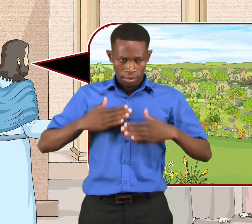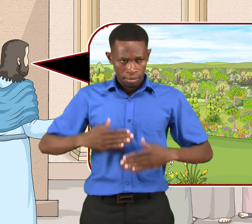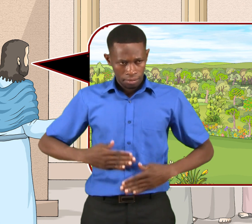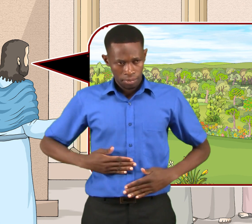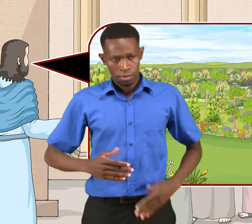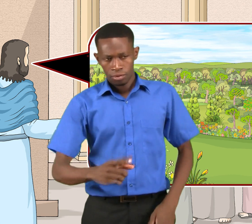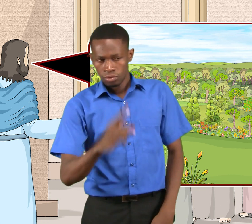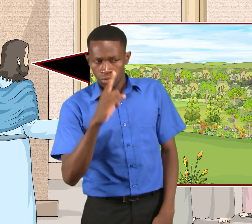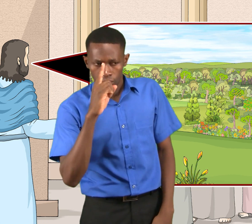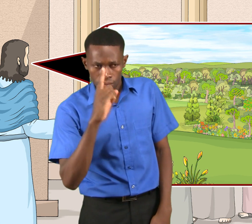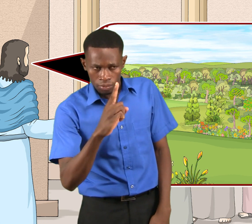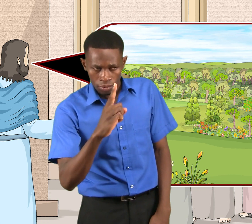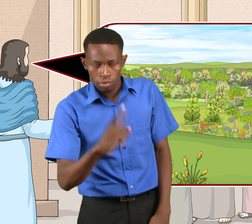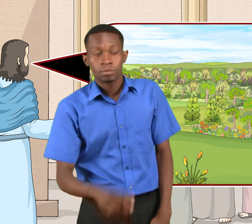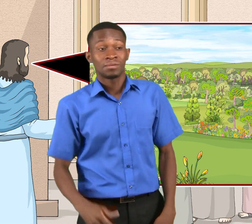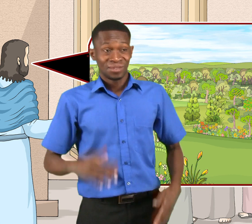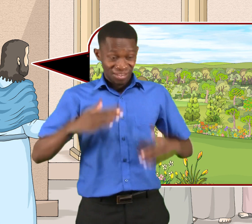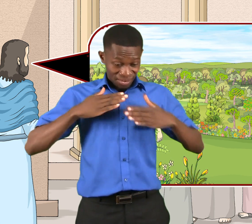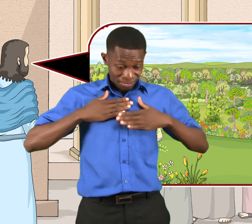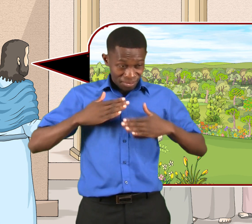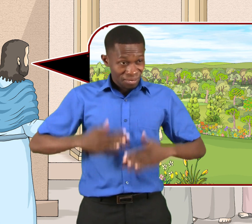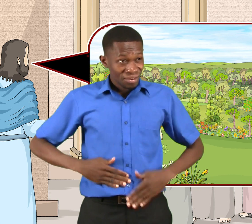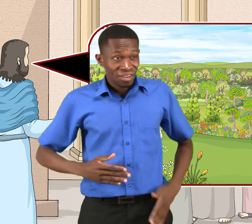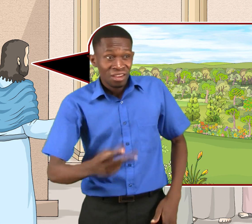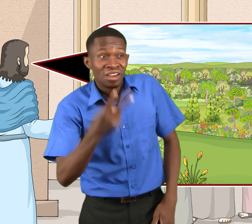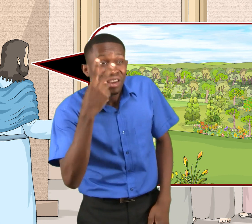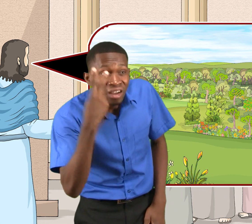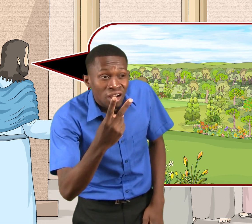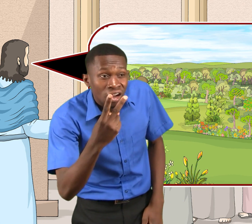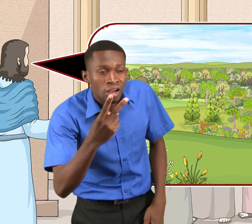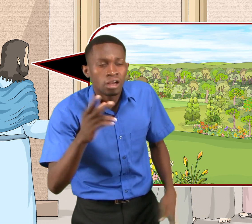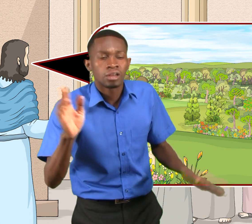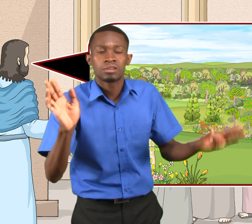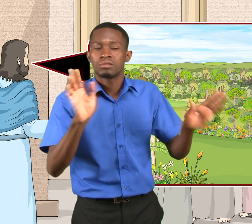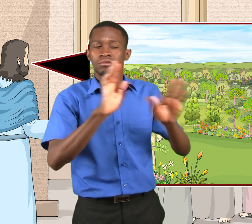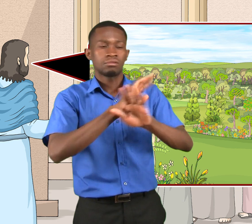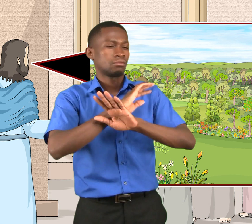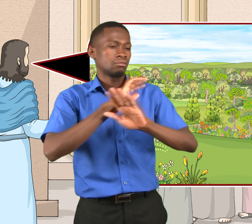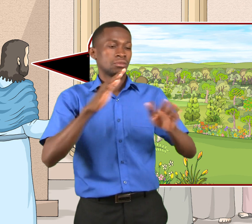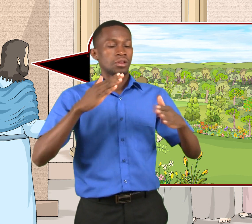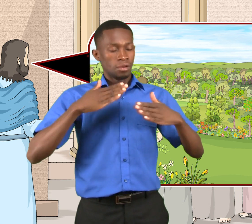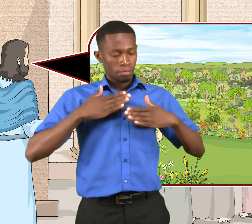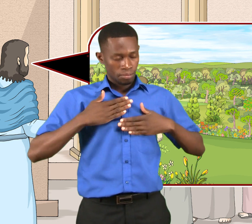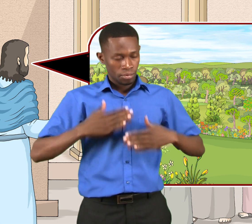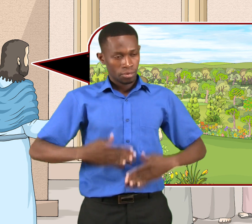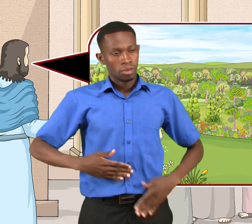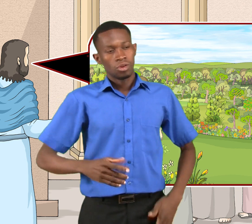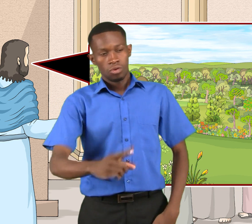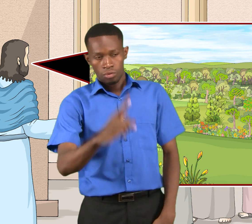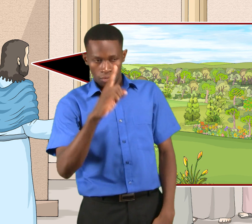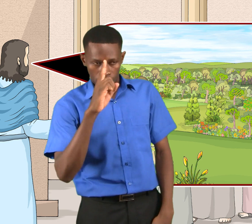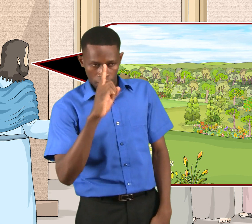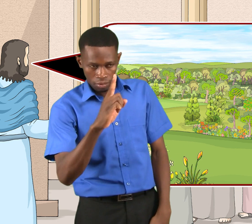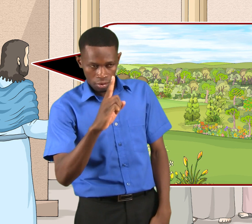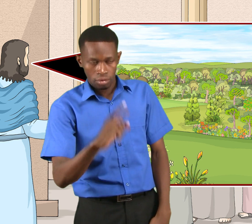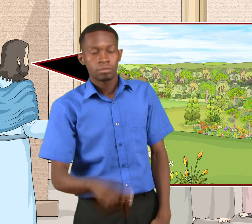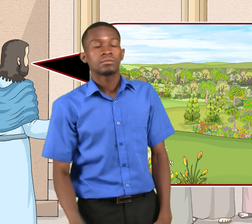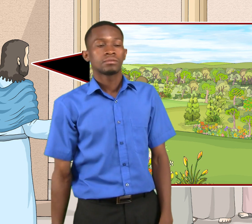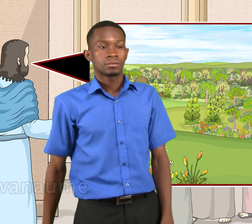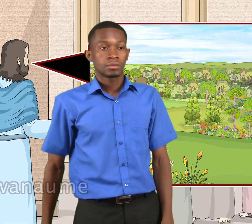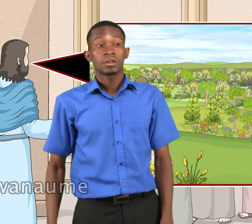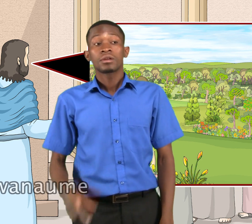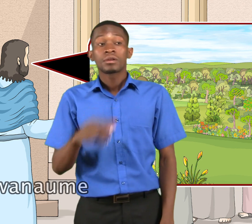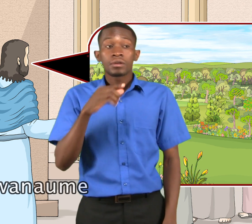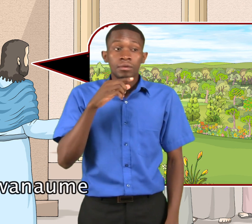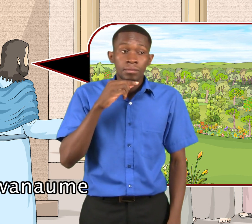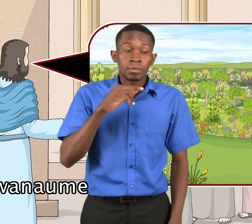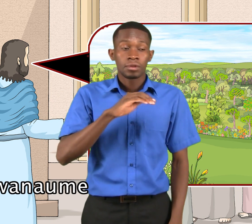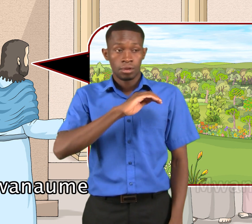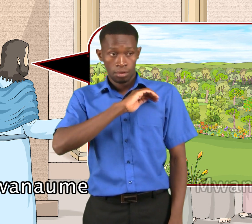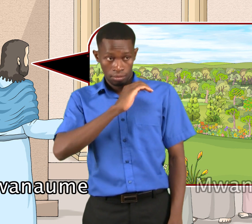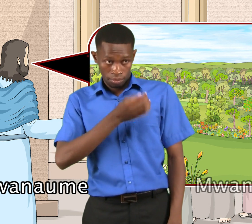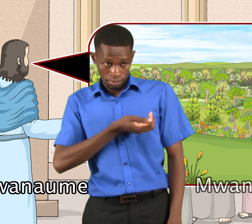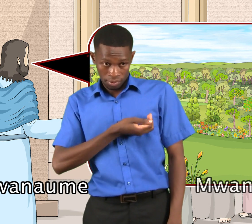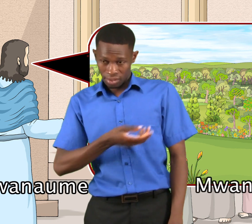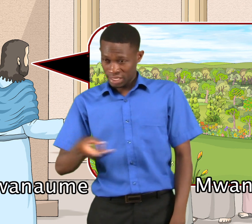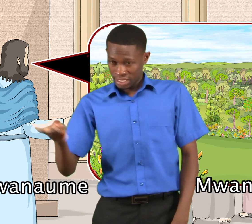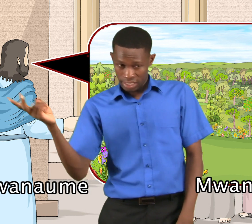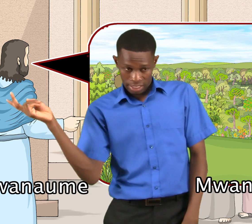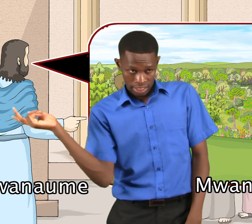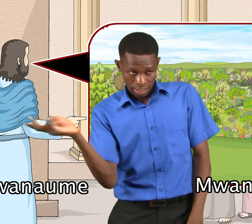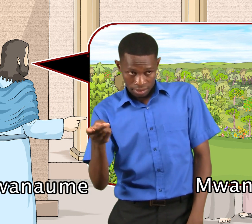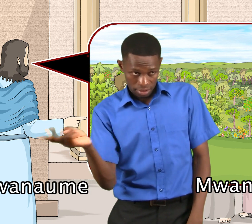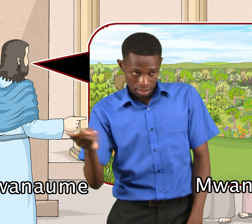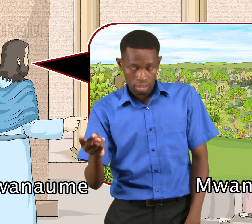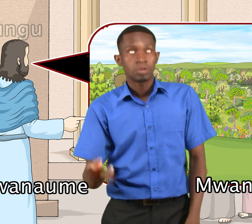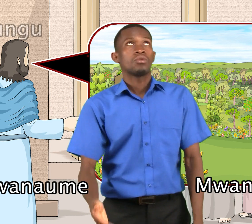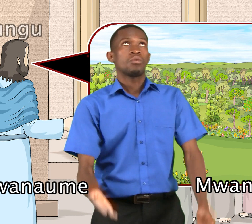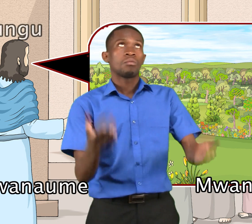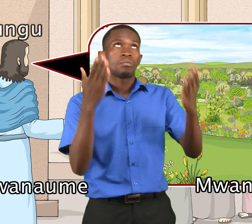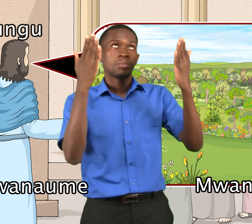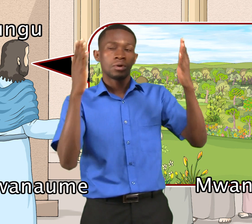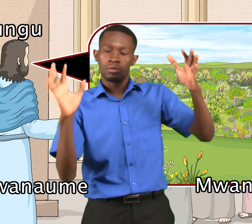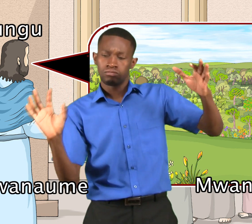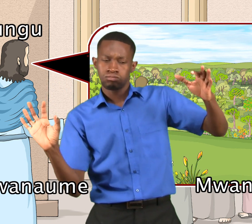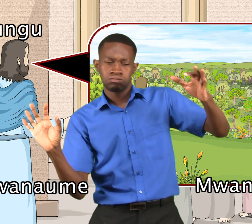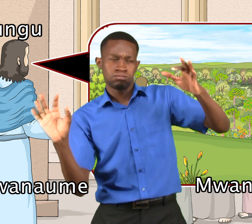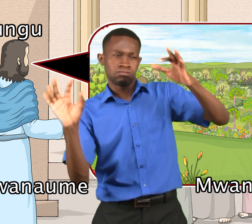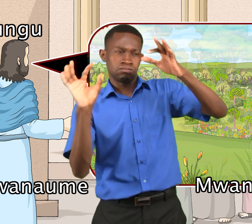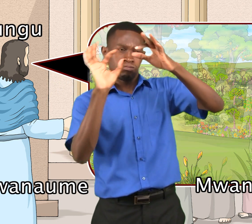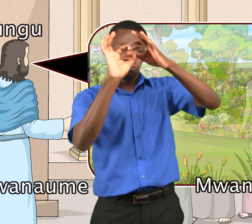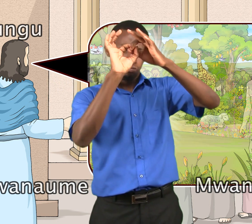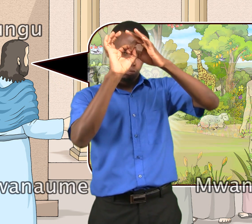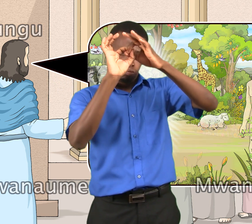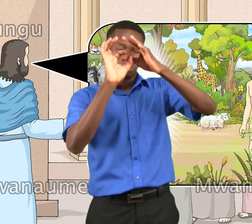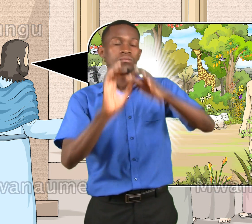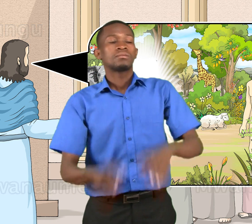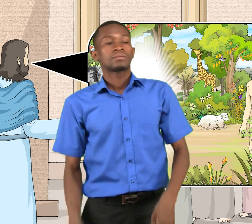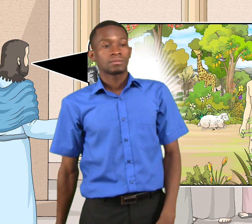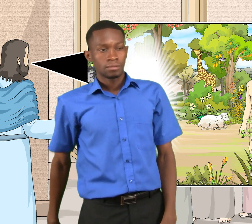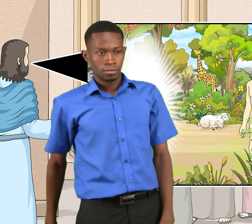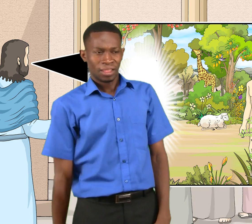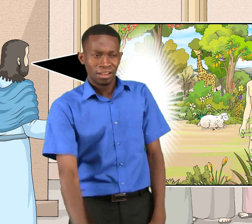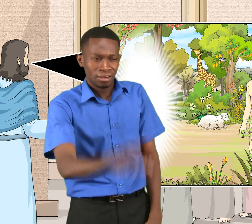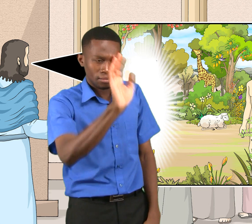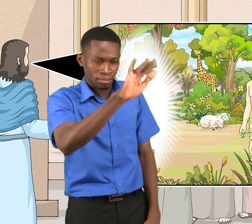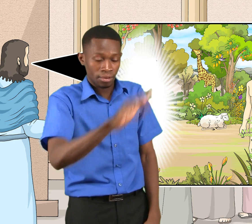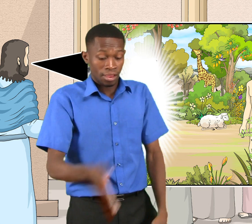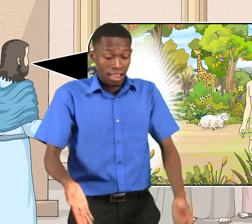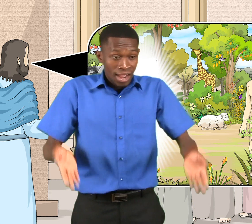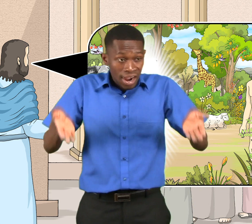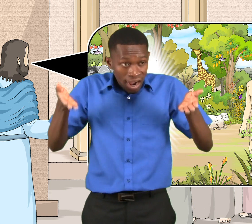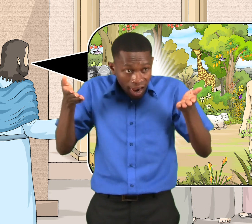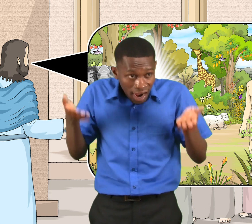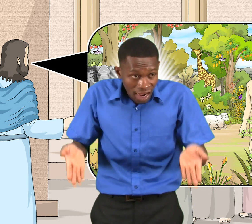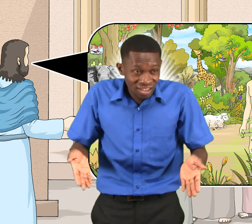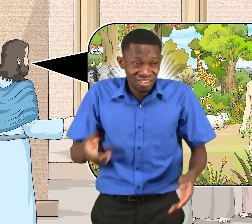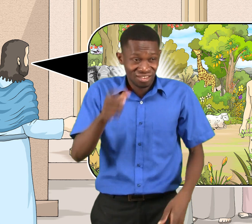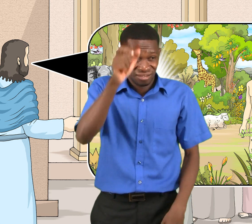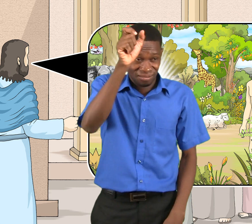So they are no longer two, but one flesh.